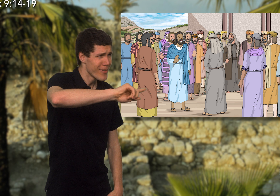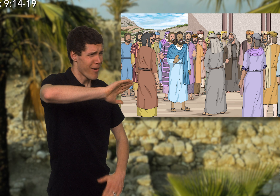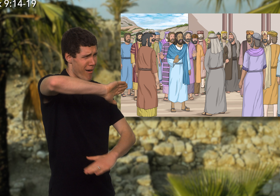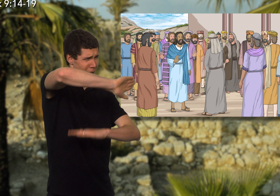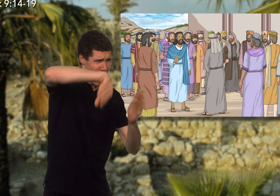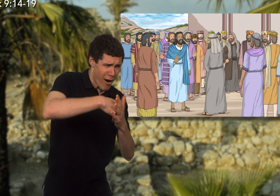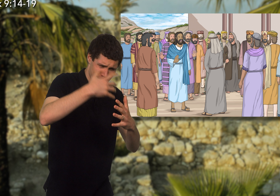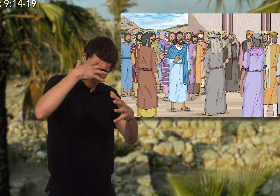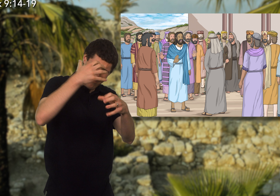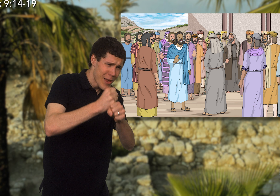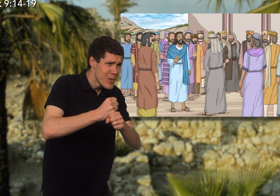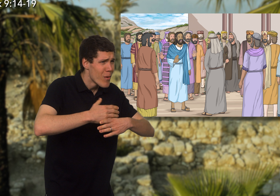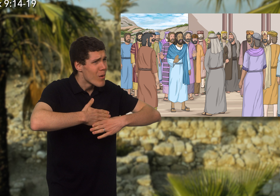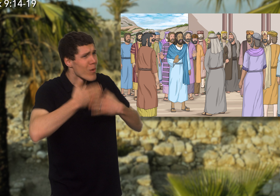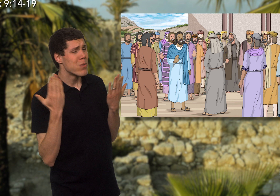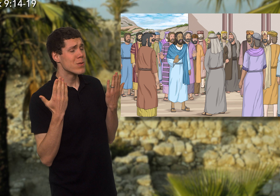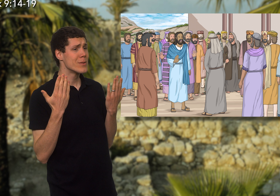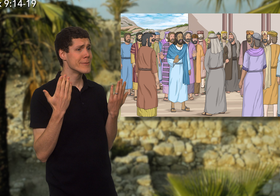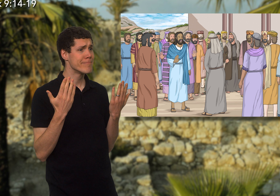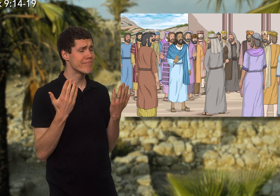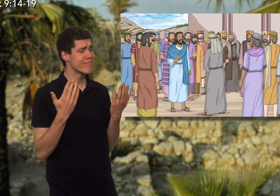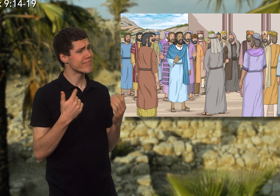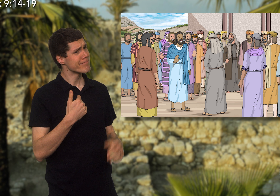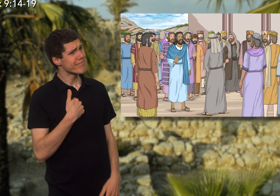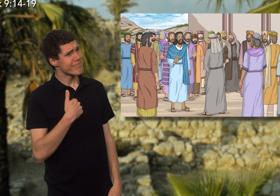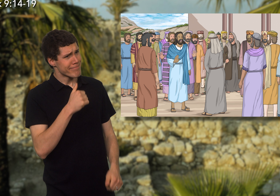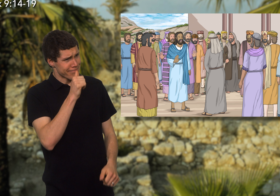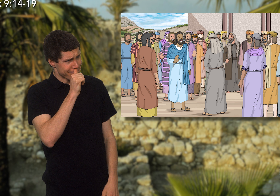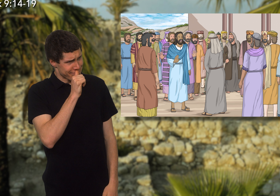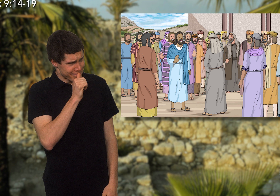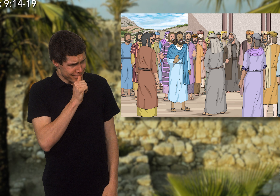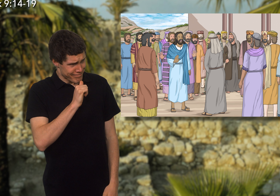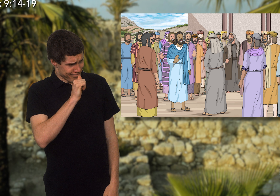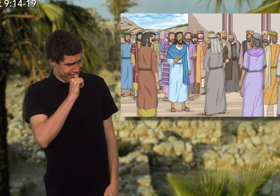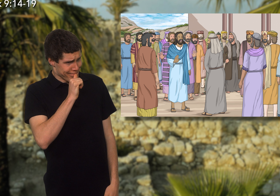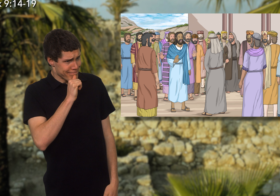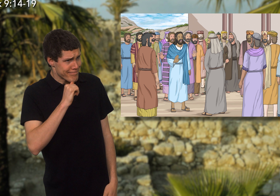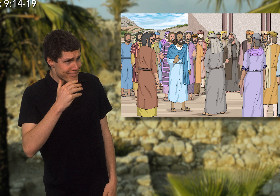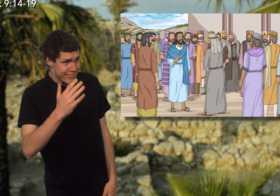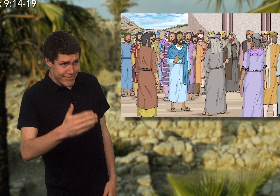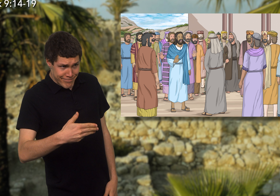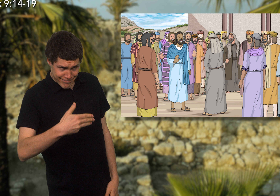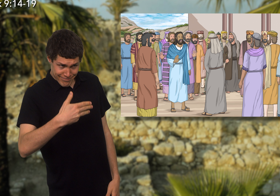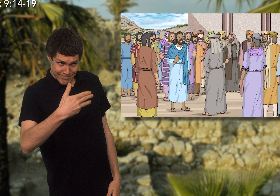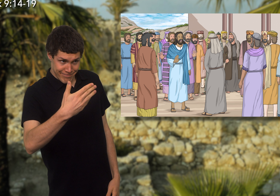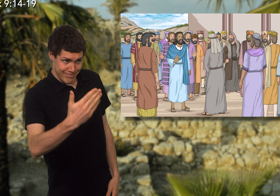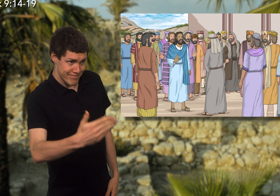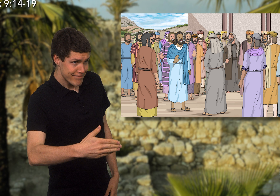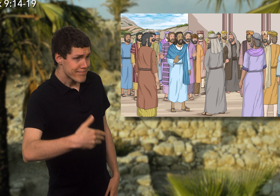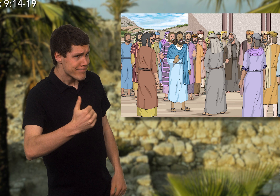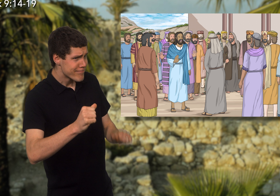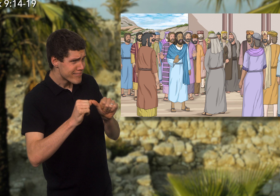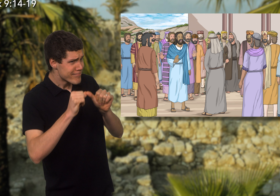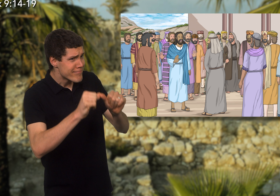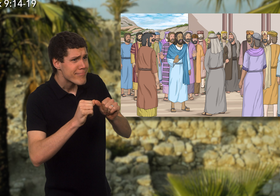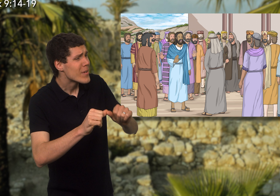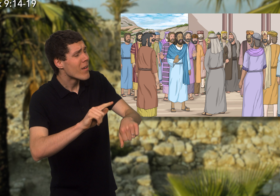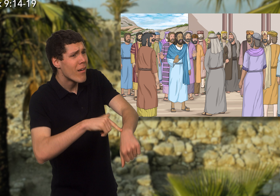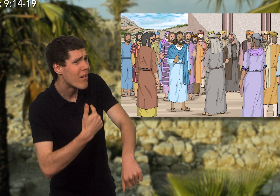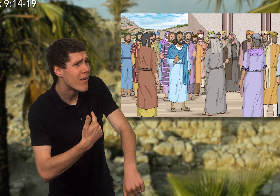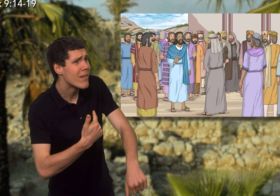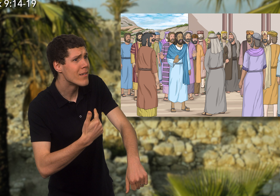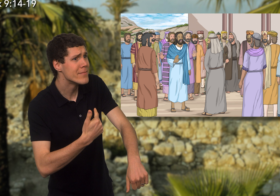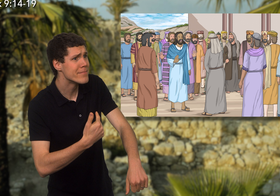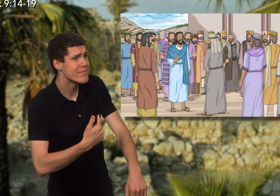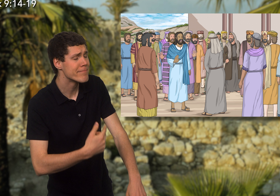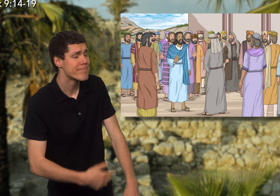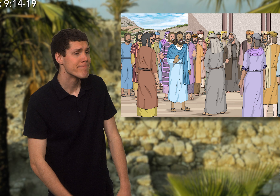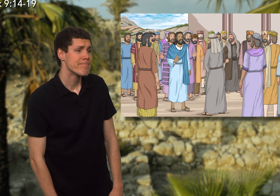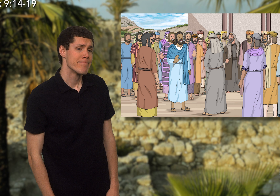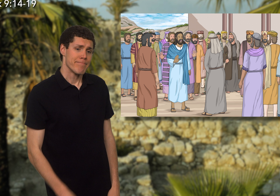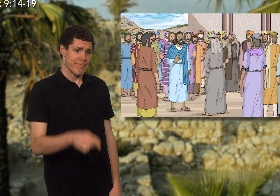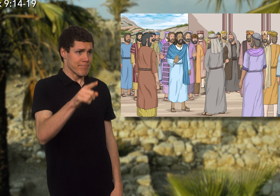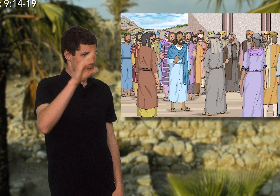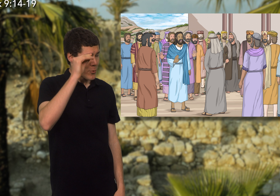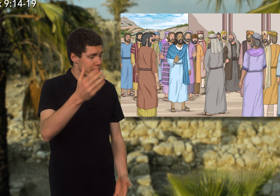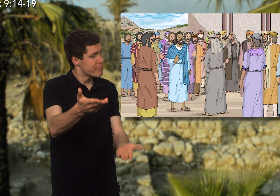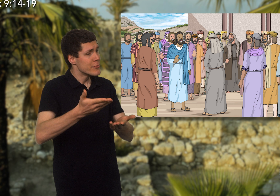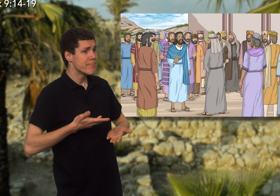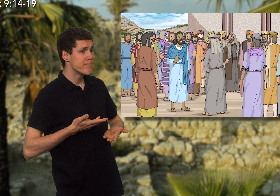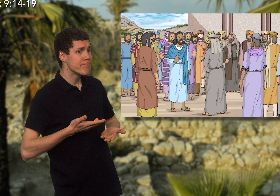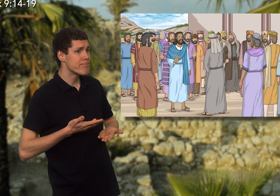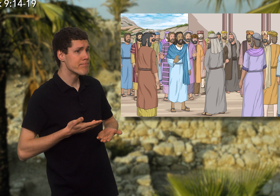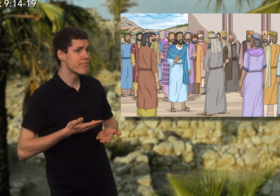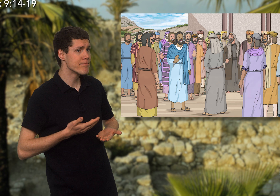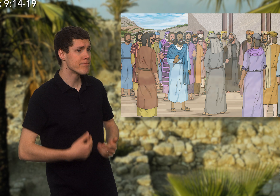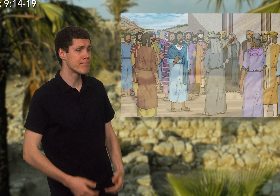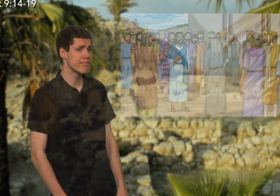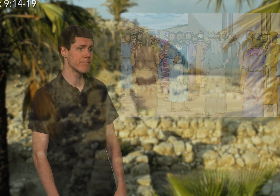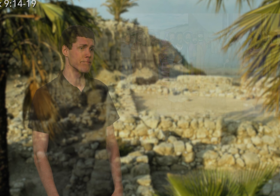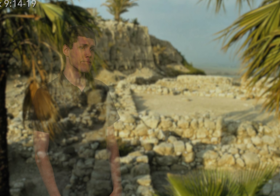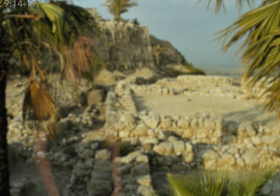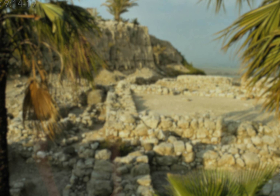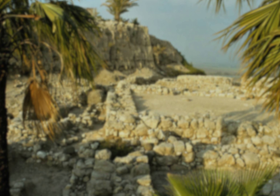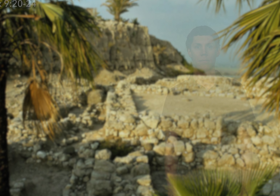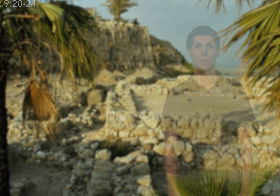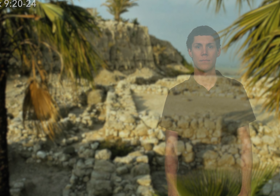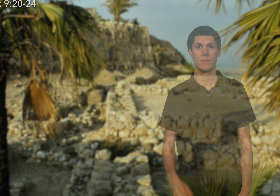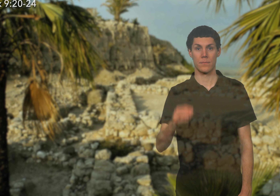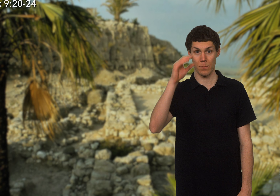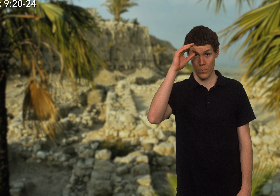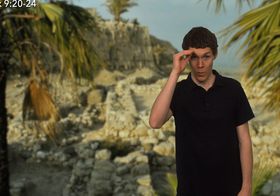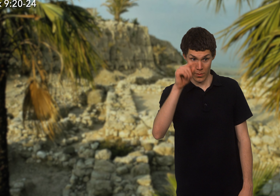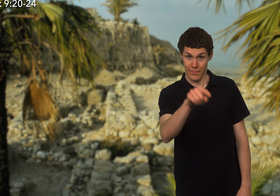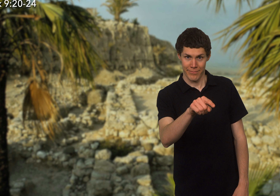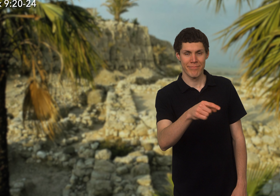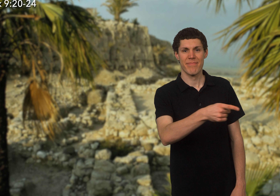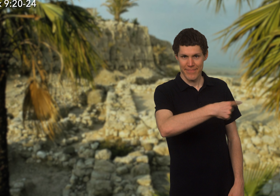“How long must I remain with you? How long must I put up with you? Bring the boy to Me.”